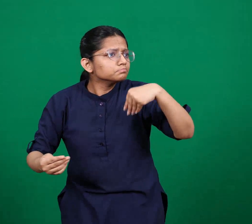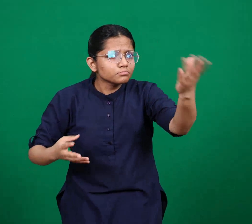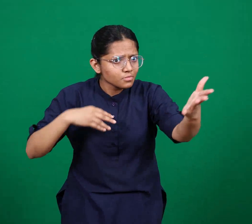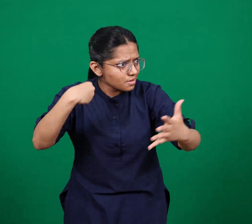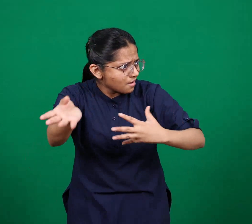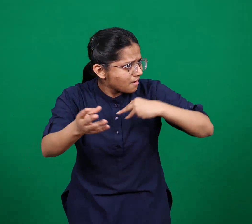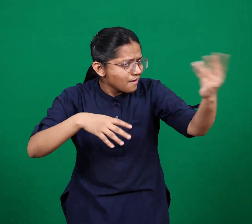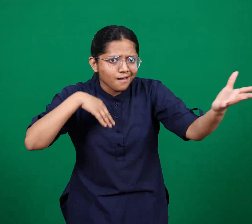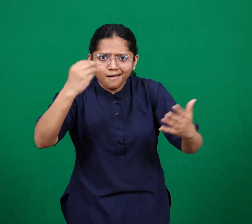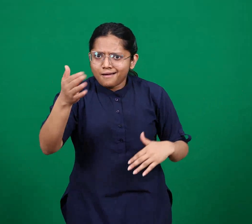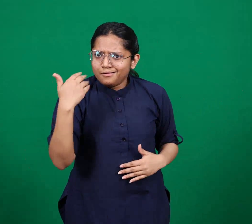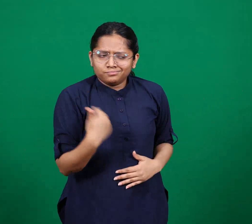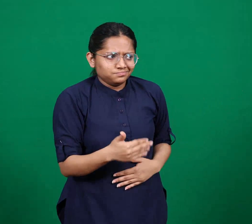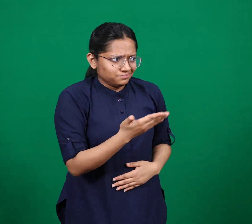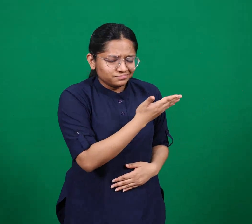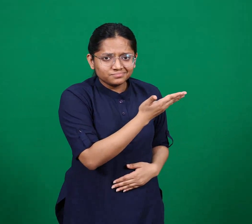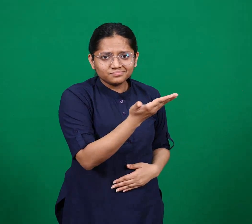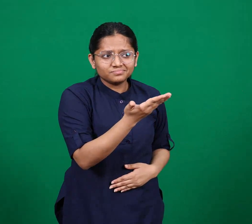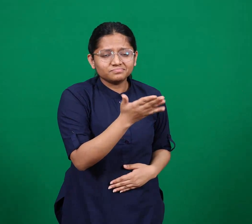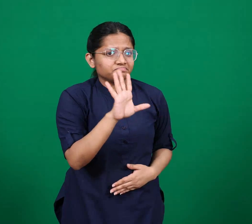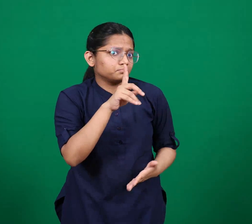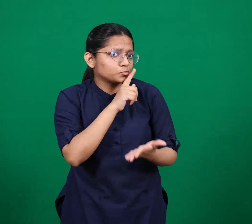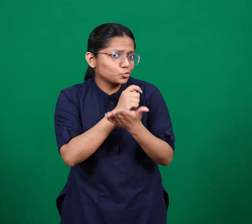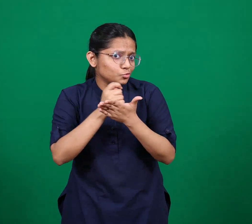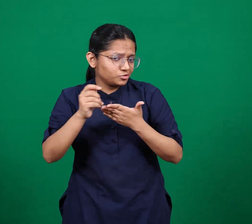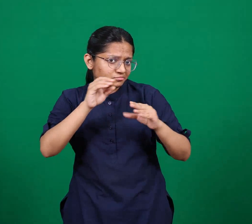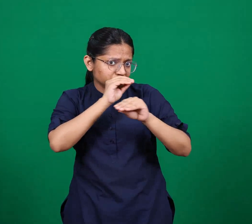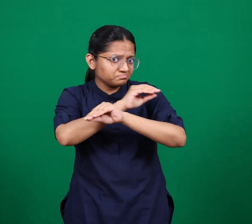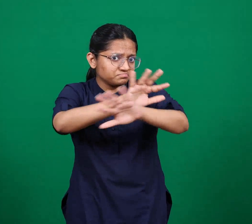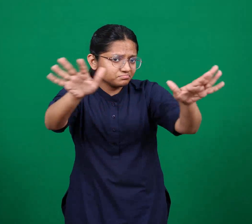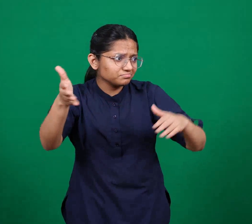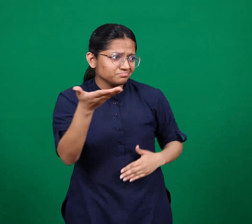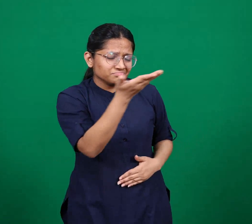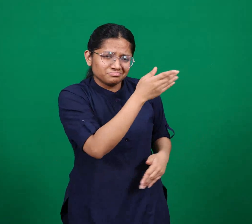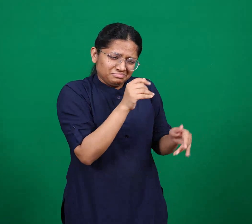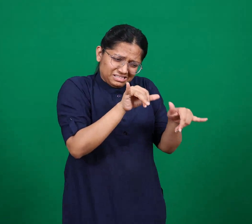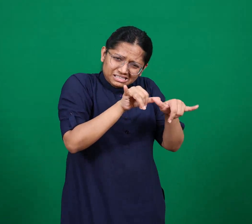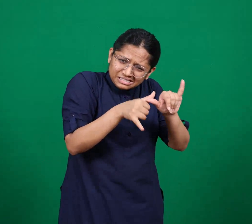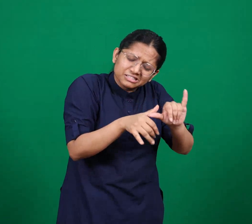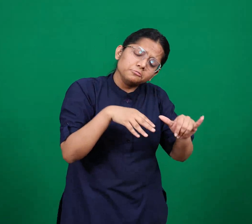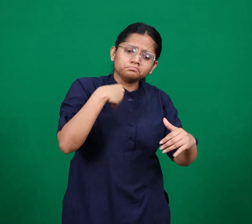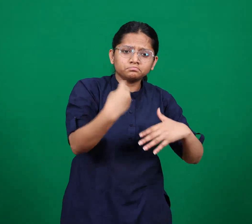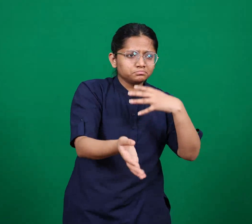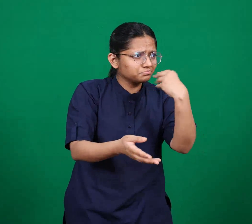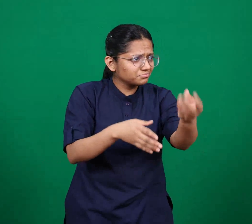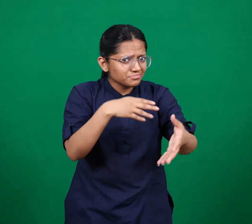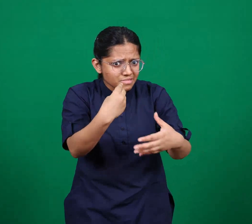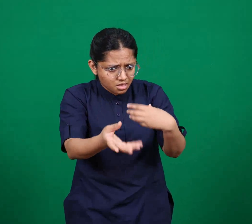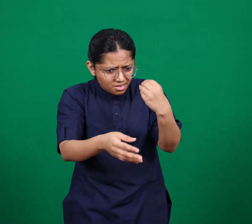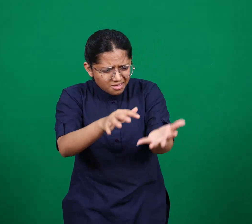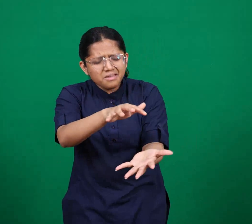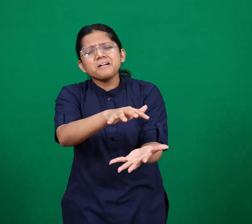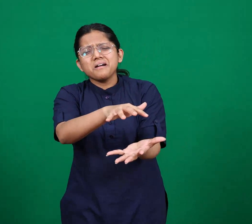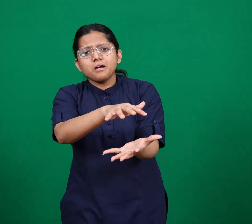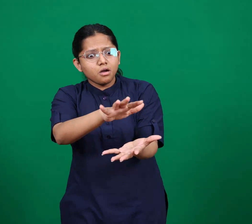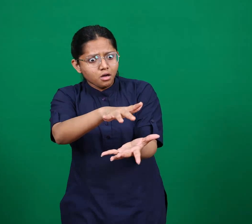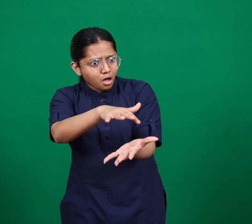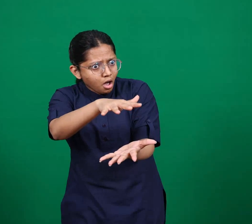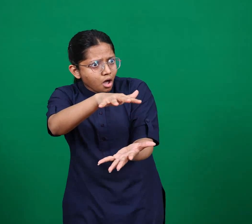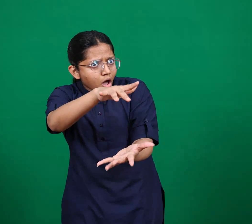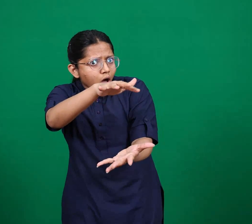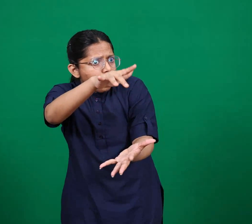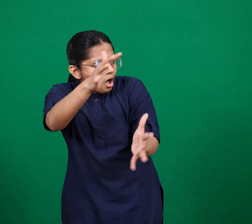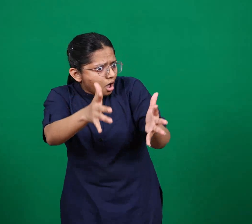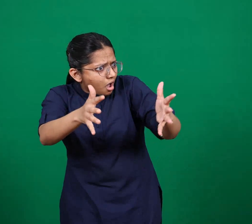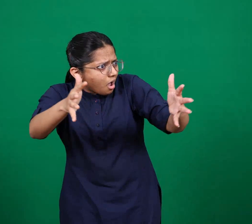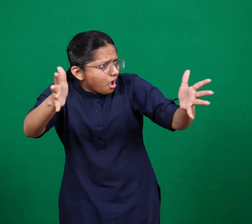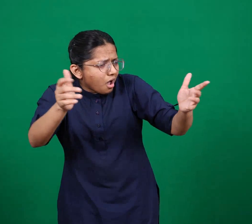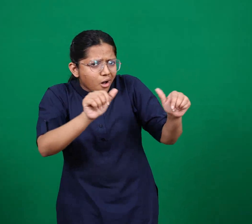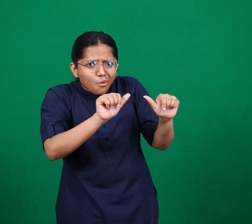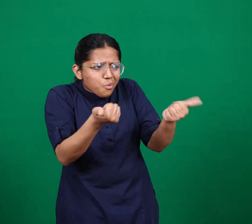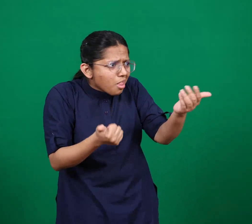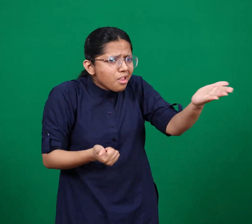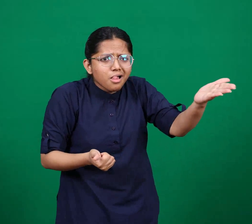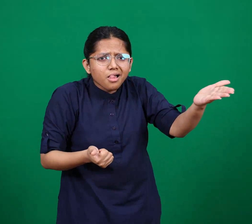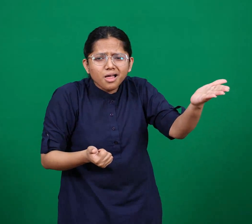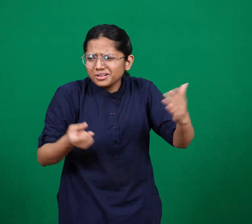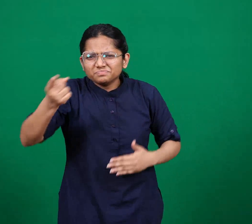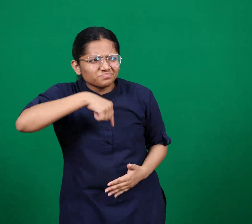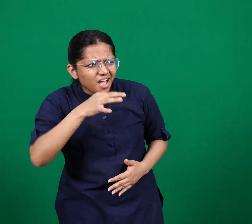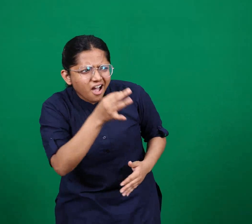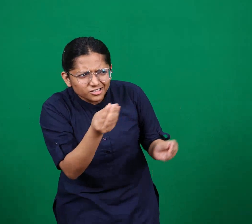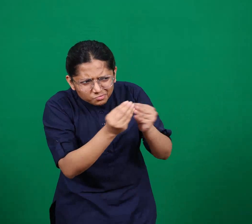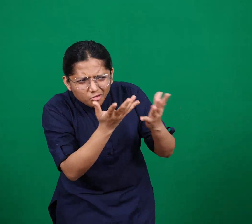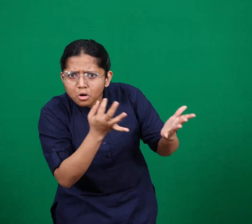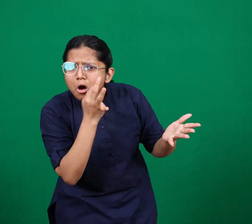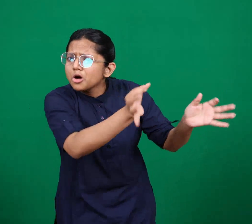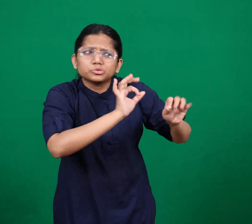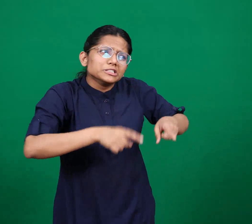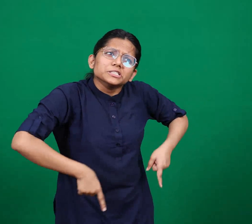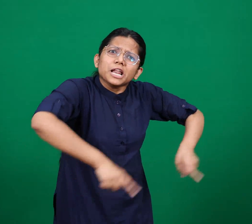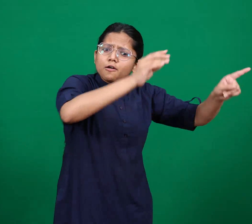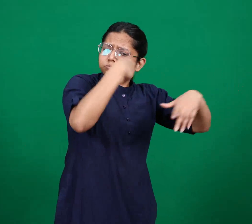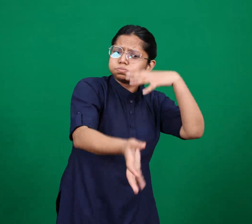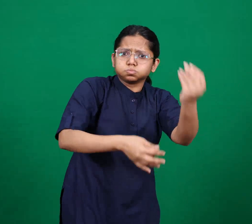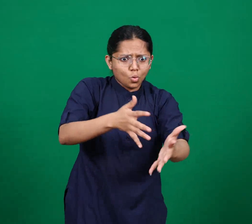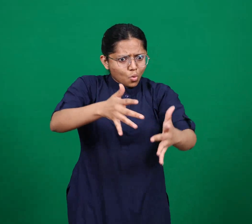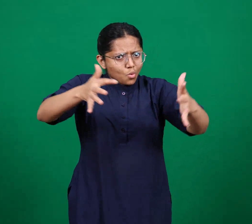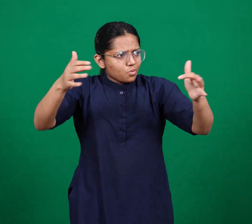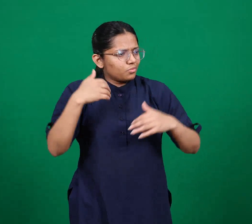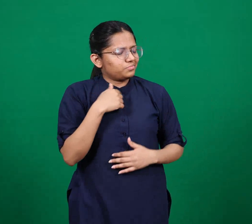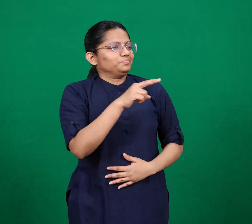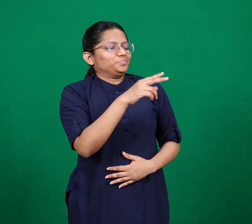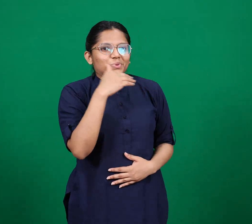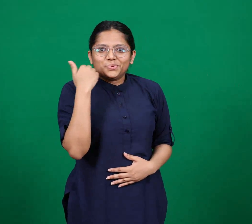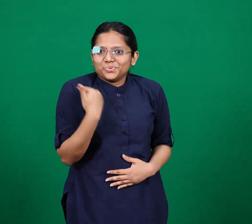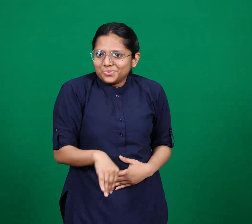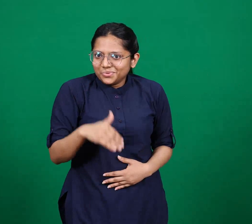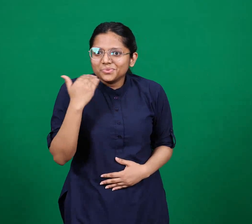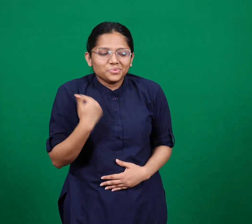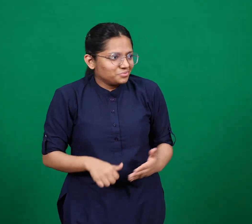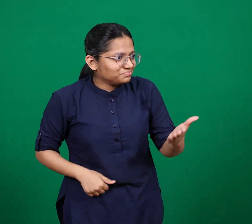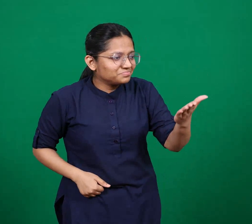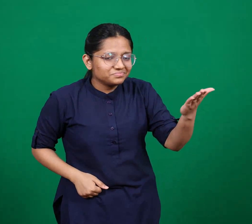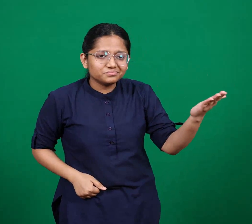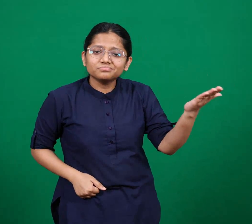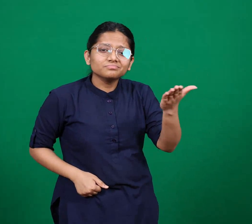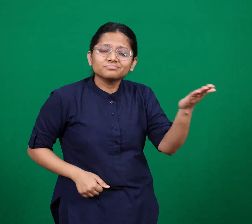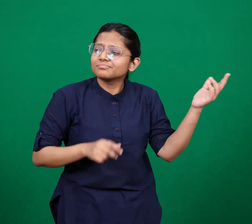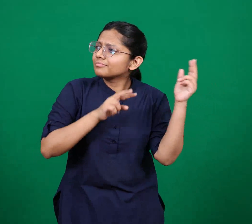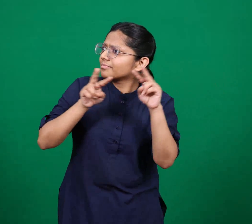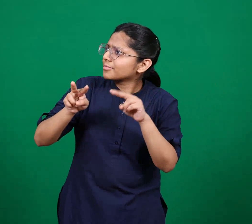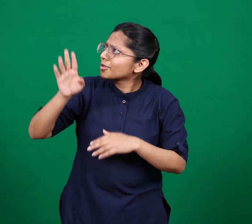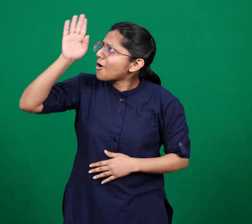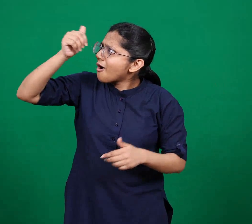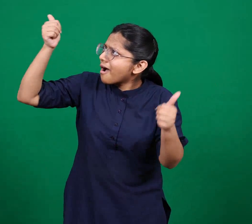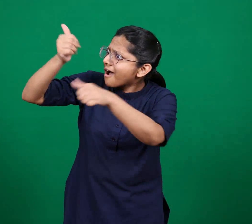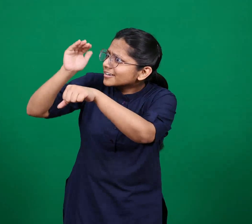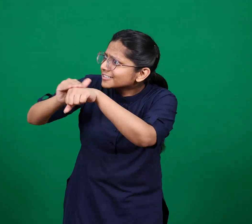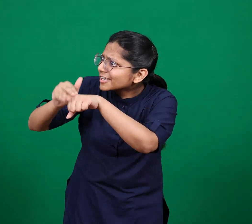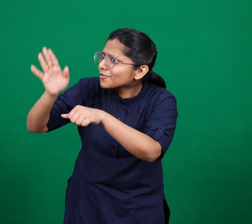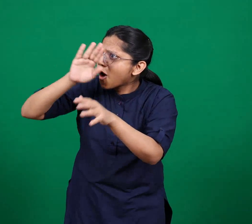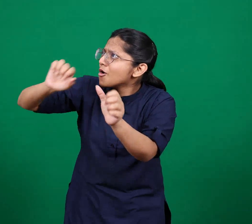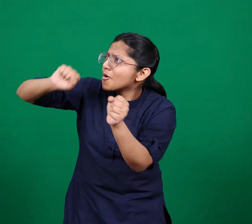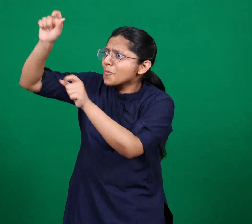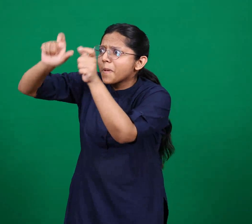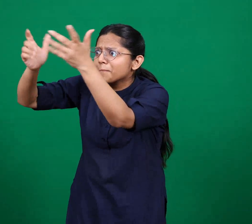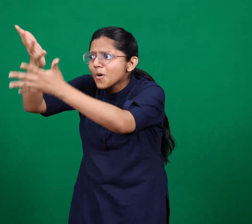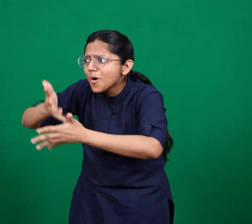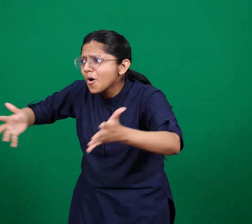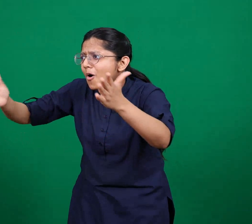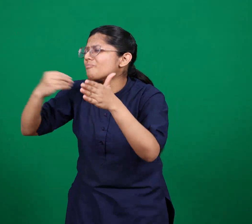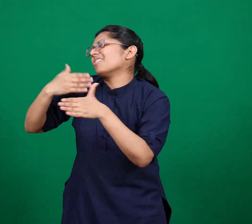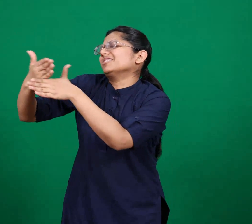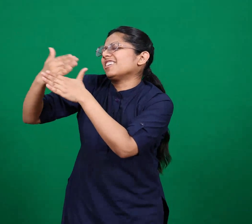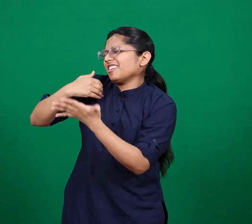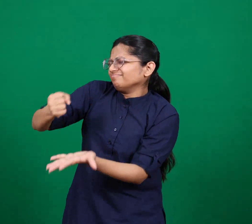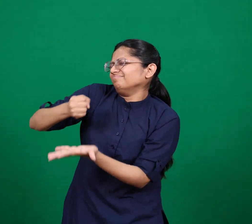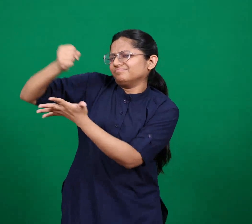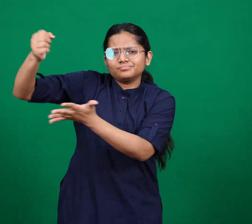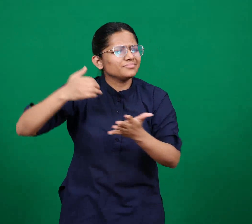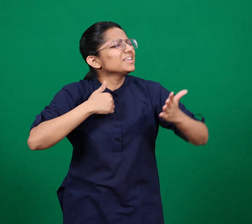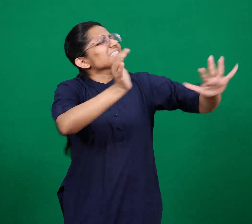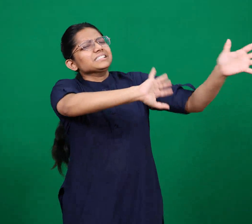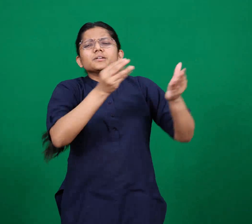For I testify that they gave according to their ability and even beyond it.